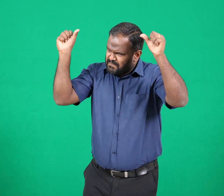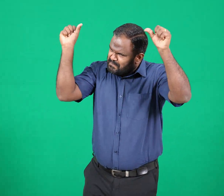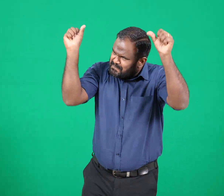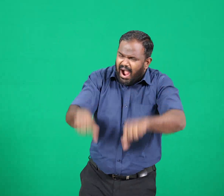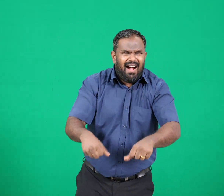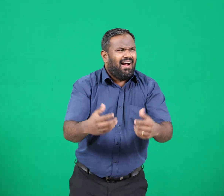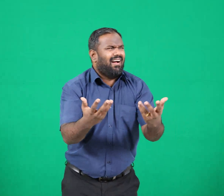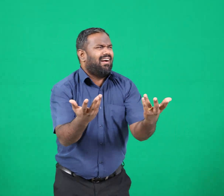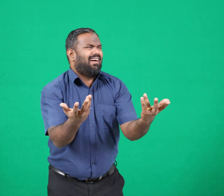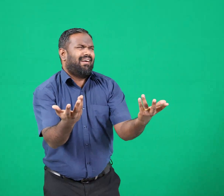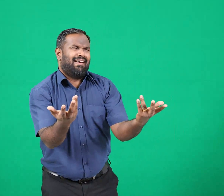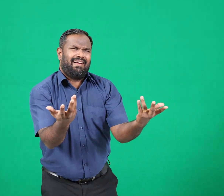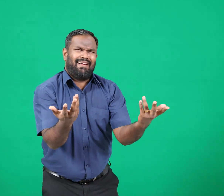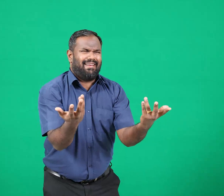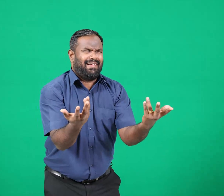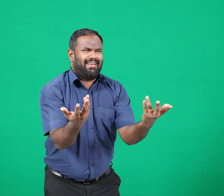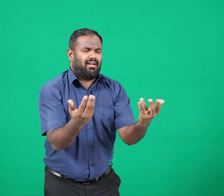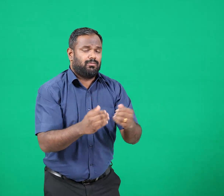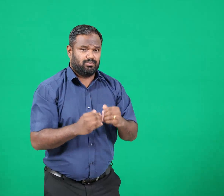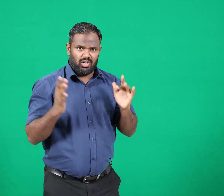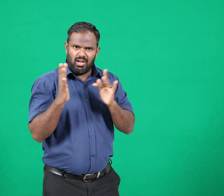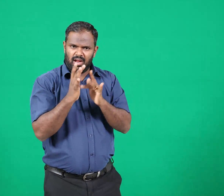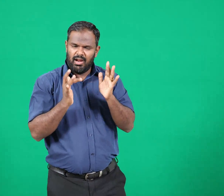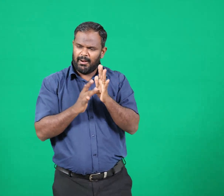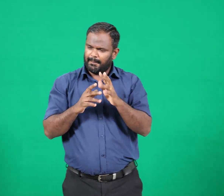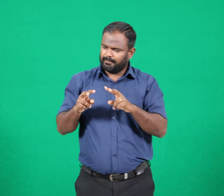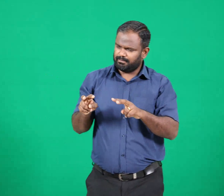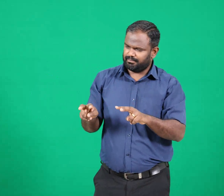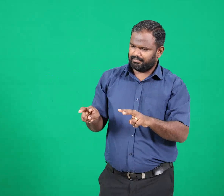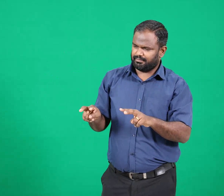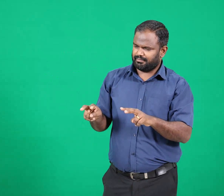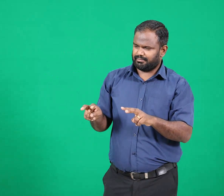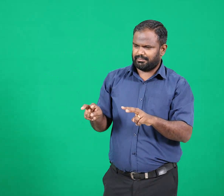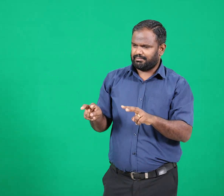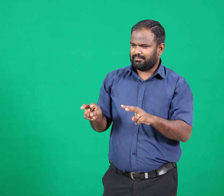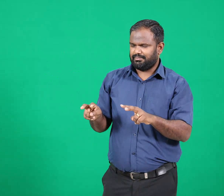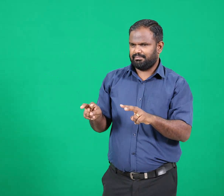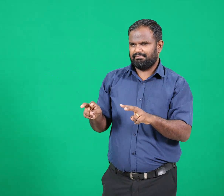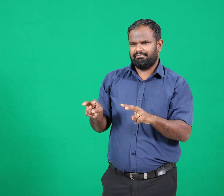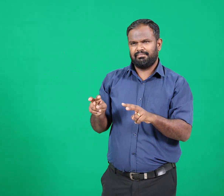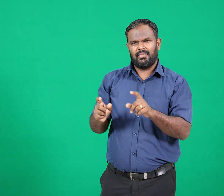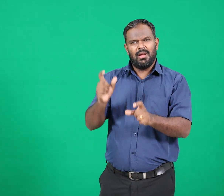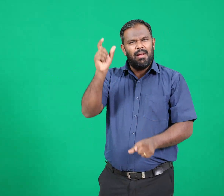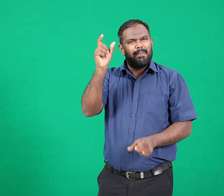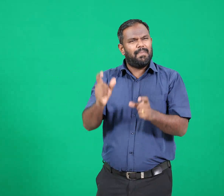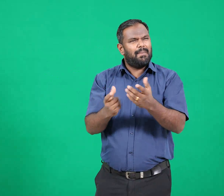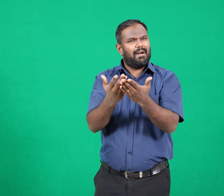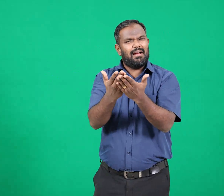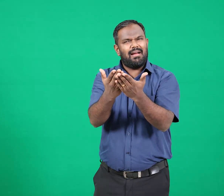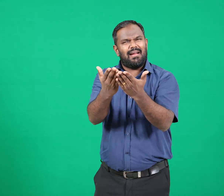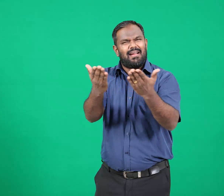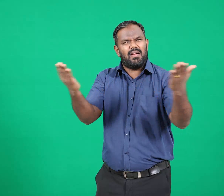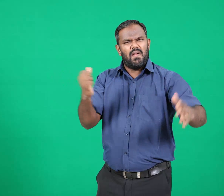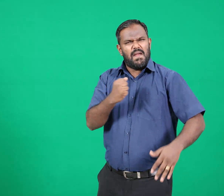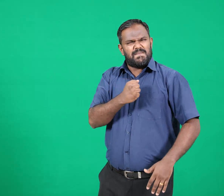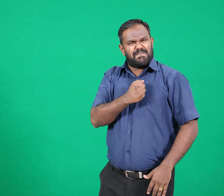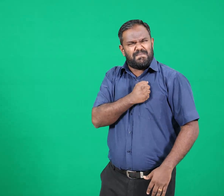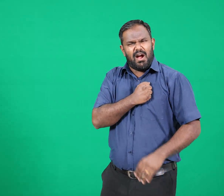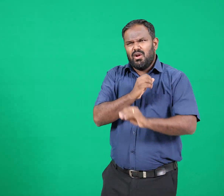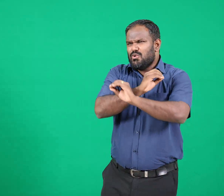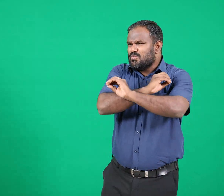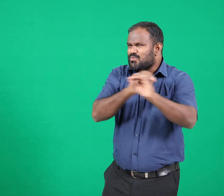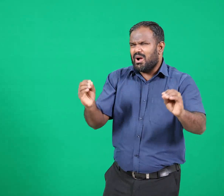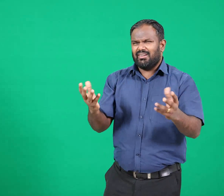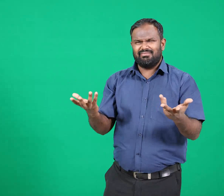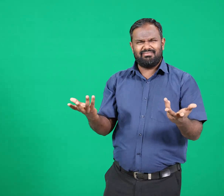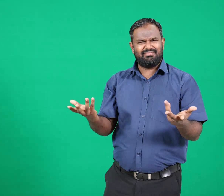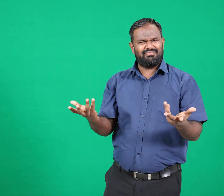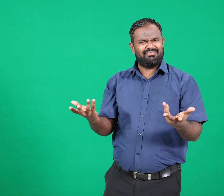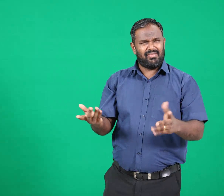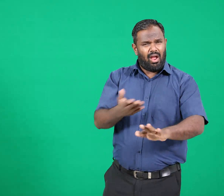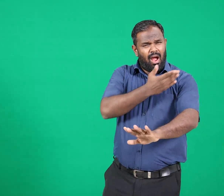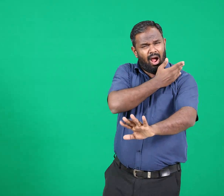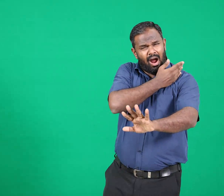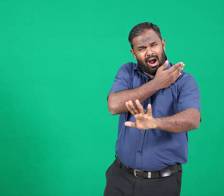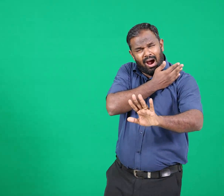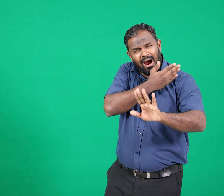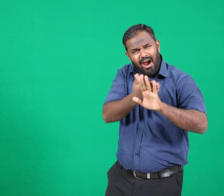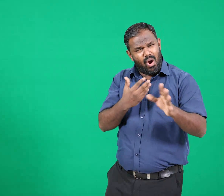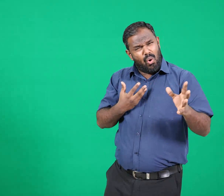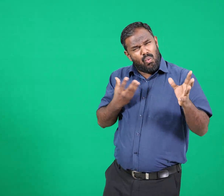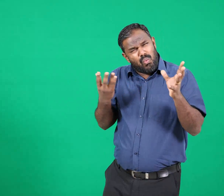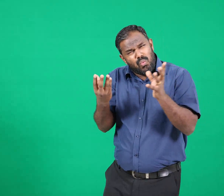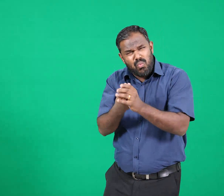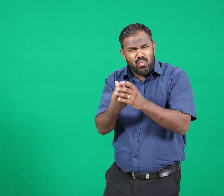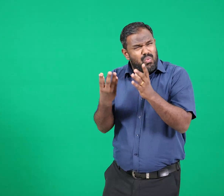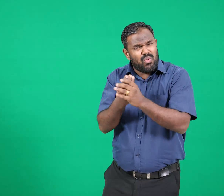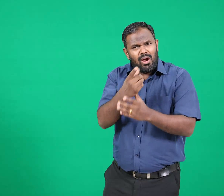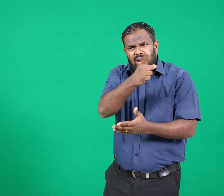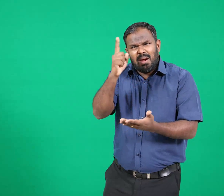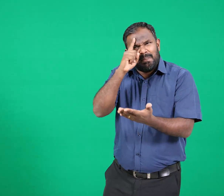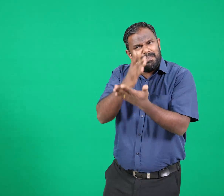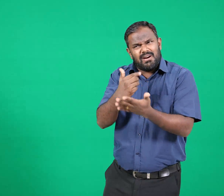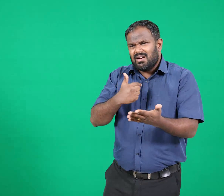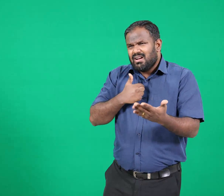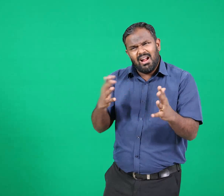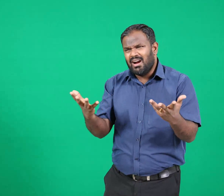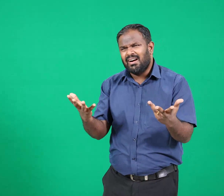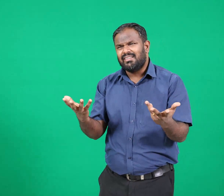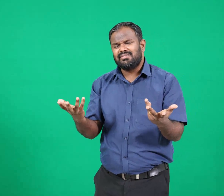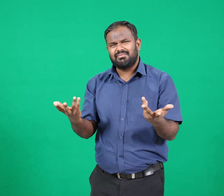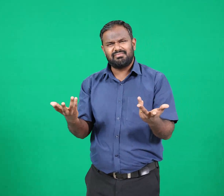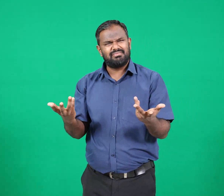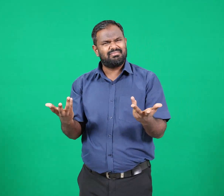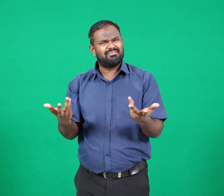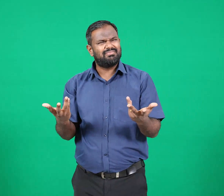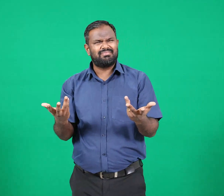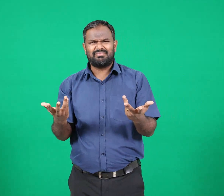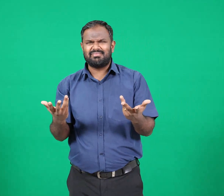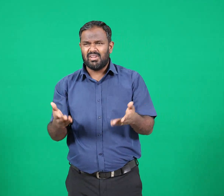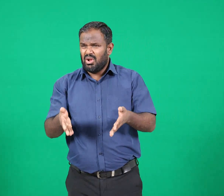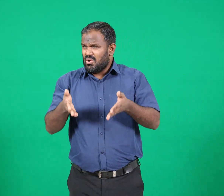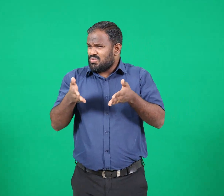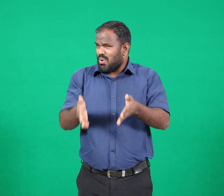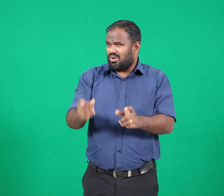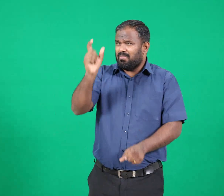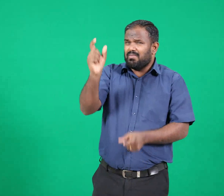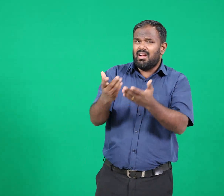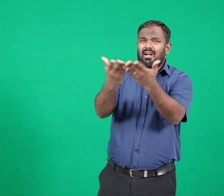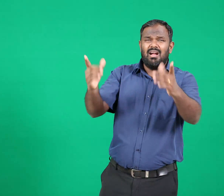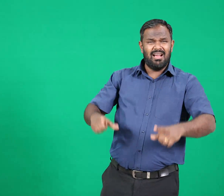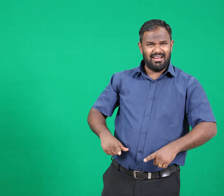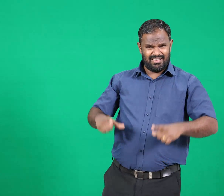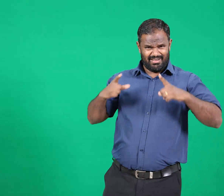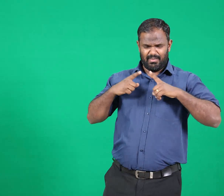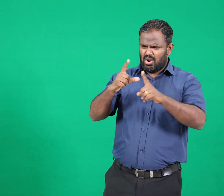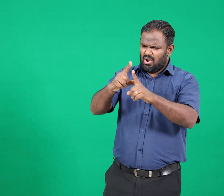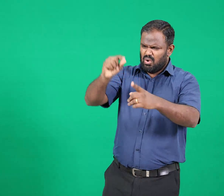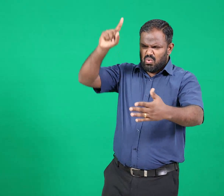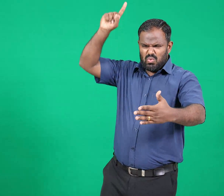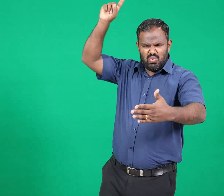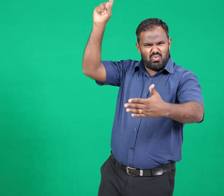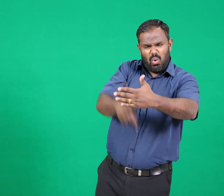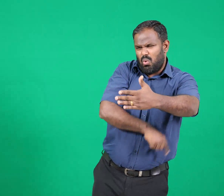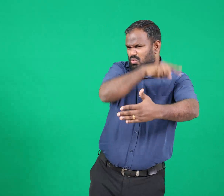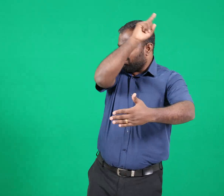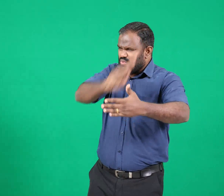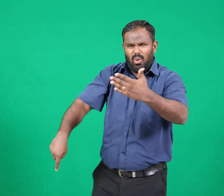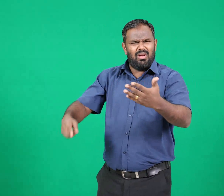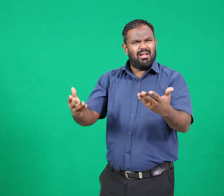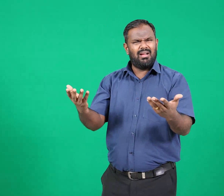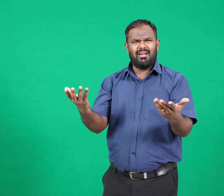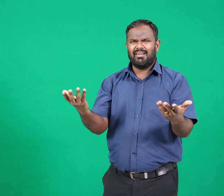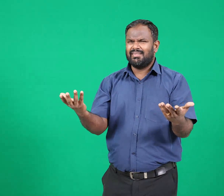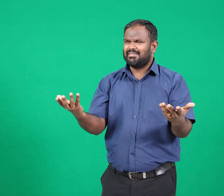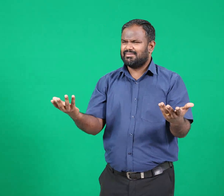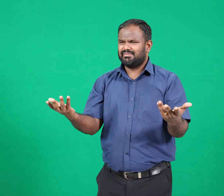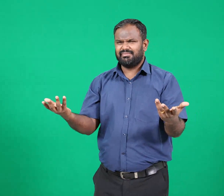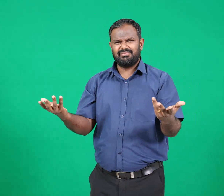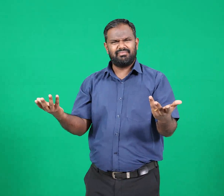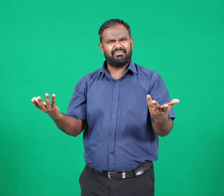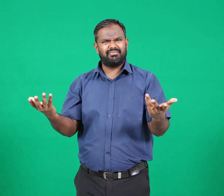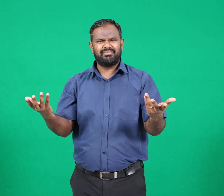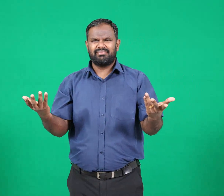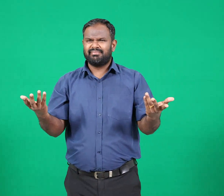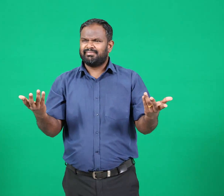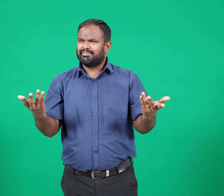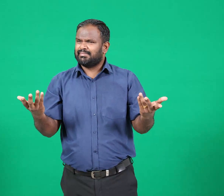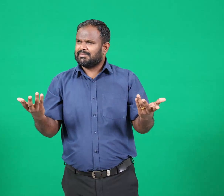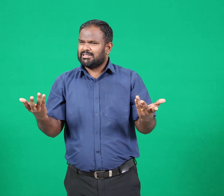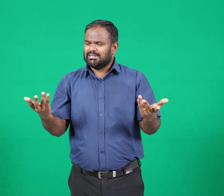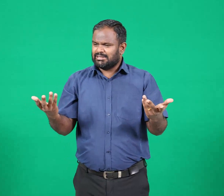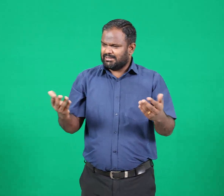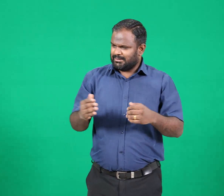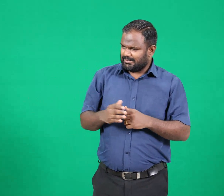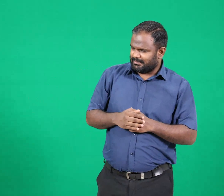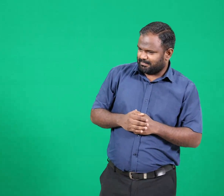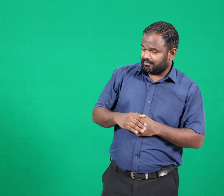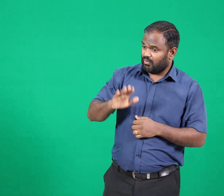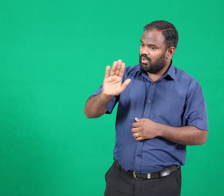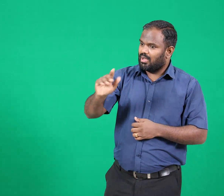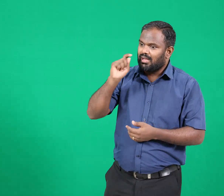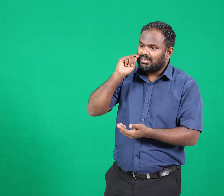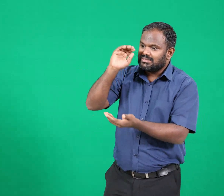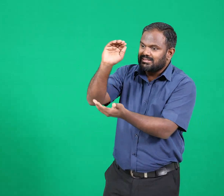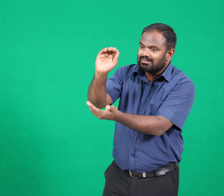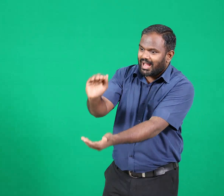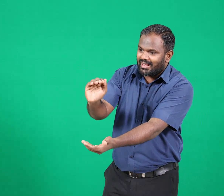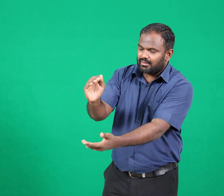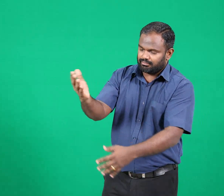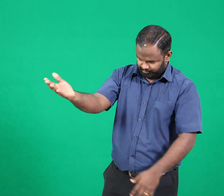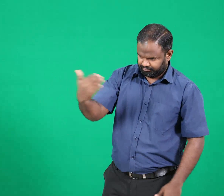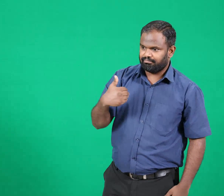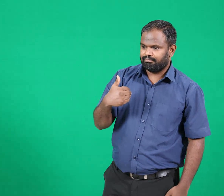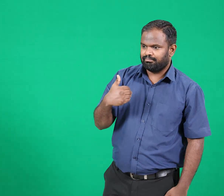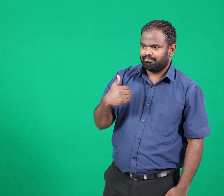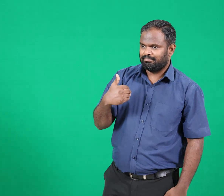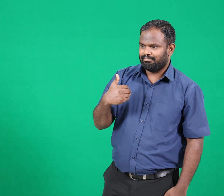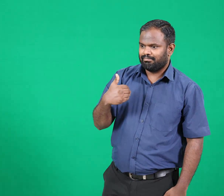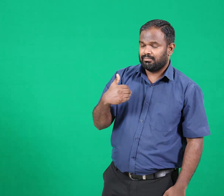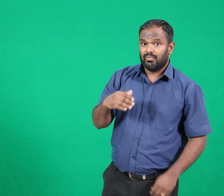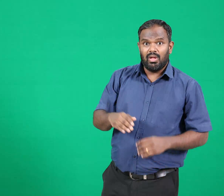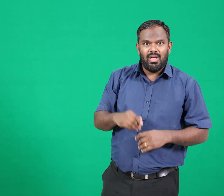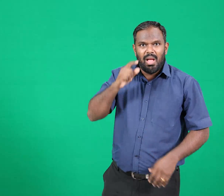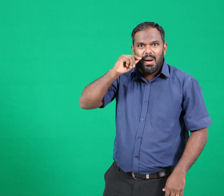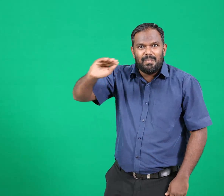Jesus replied. " How long must I remain with you? How long must I put up with you? Bring the boy here to Me."